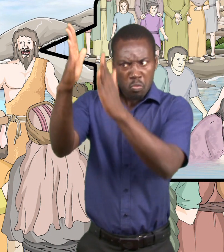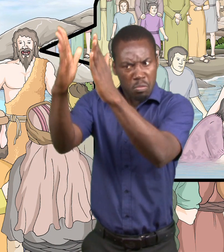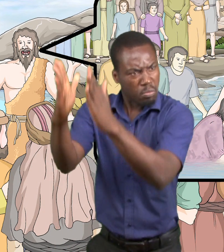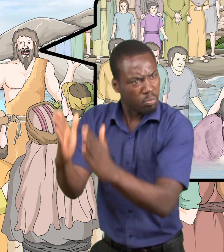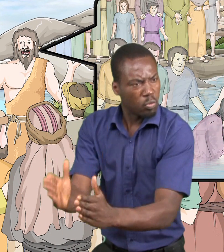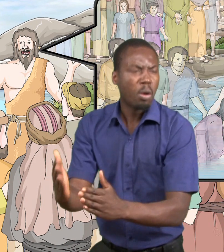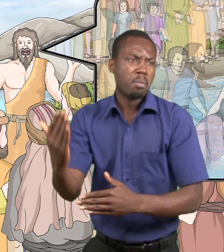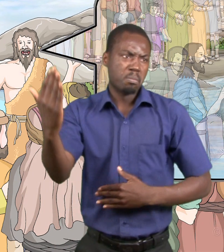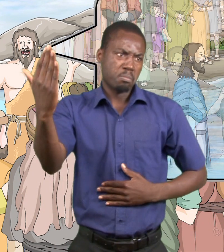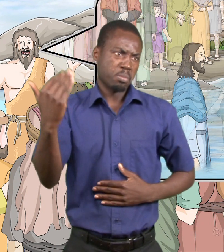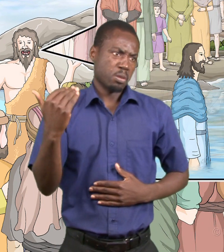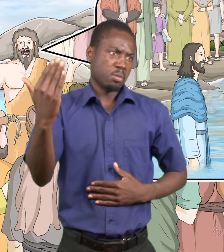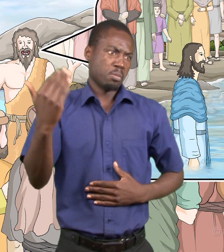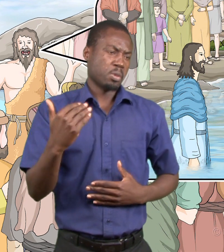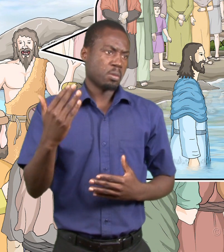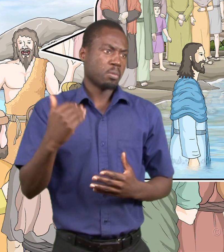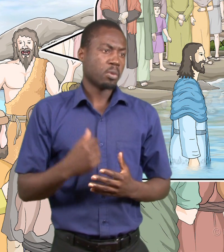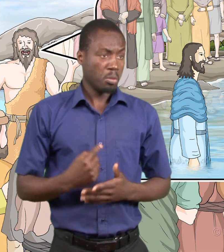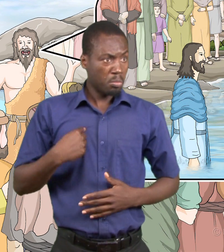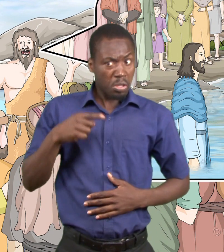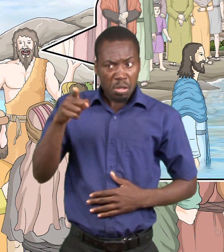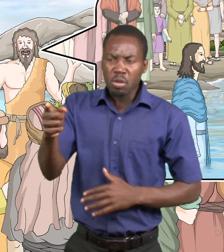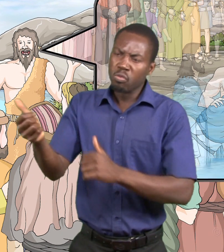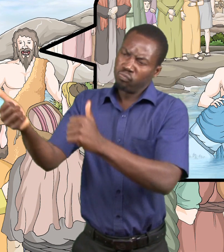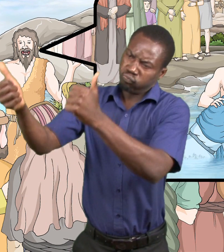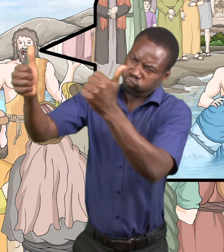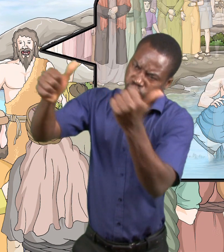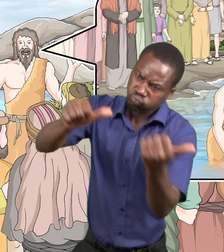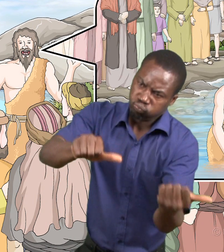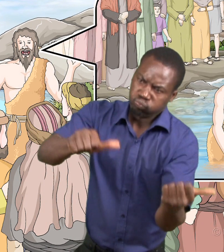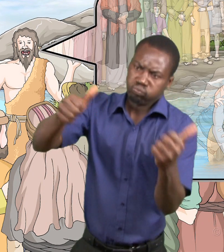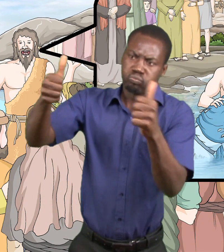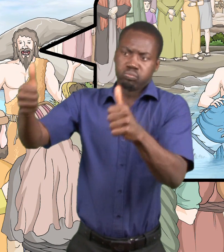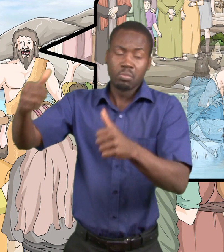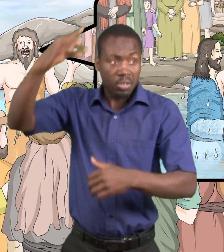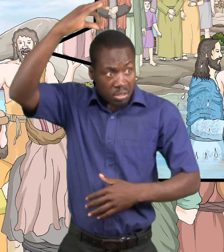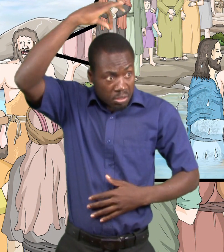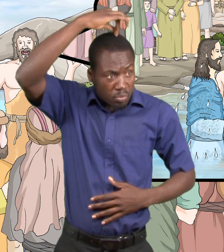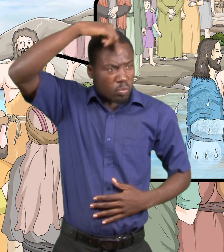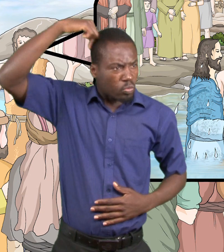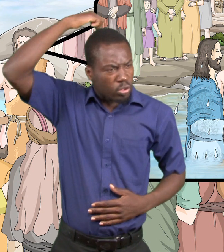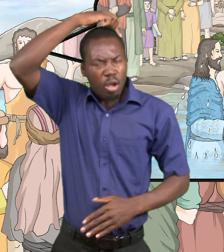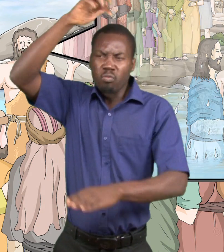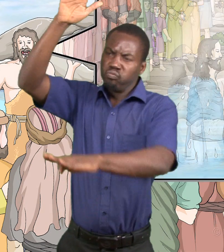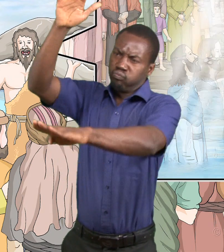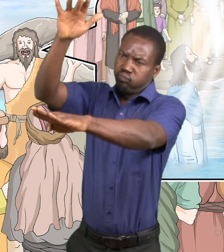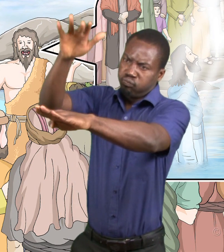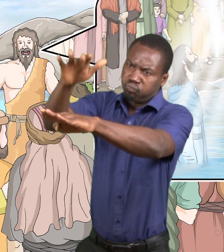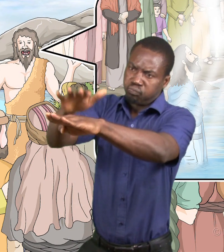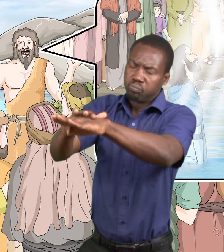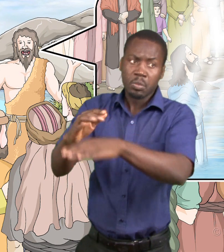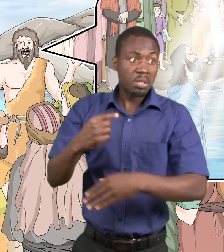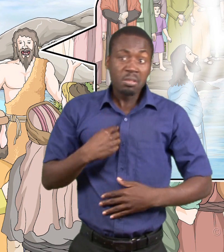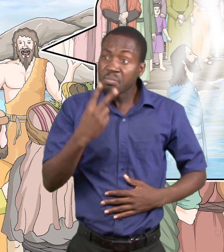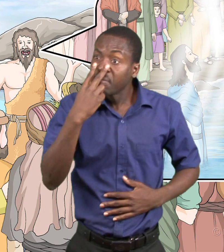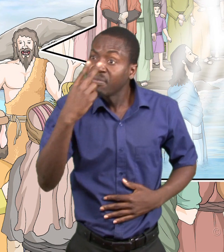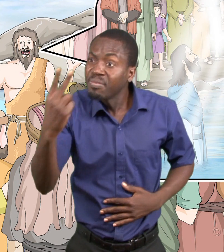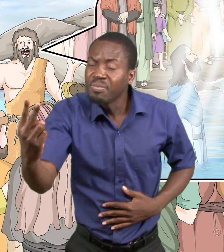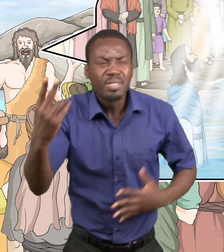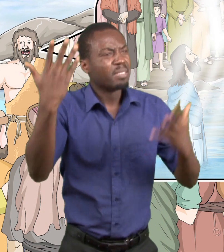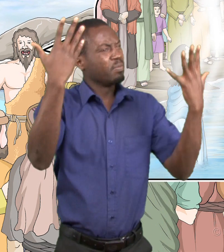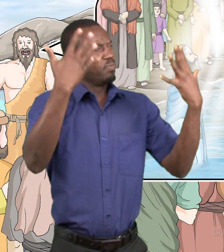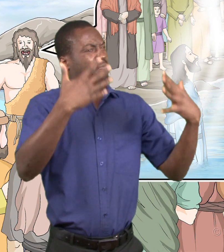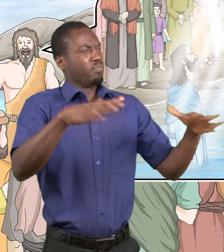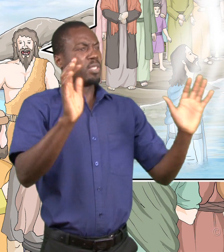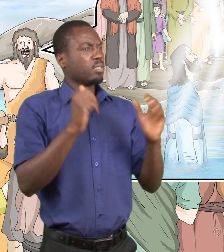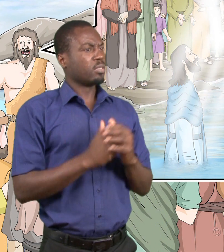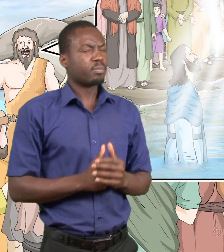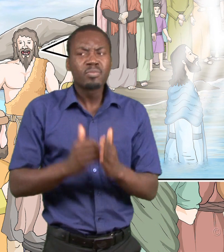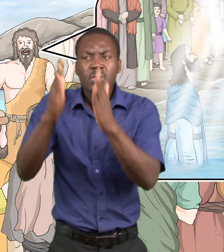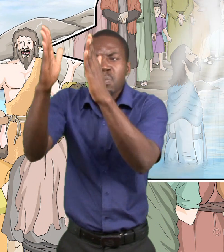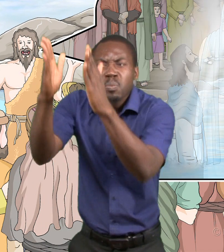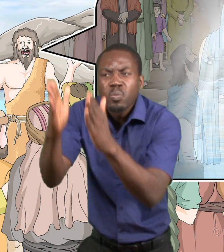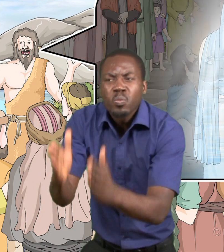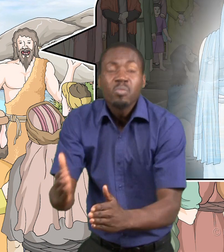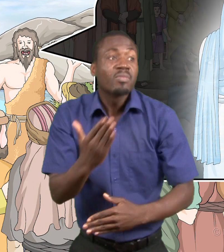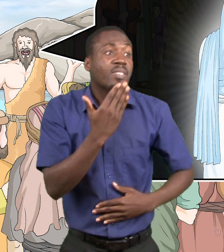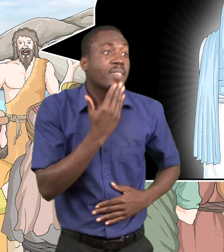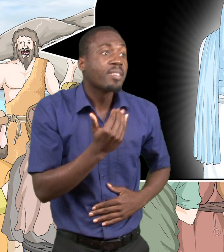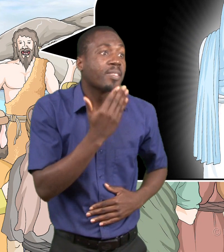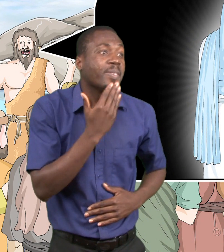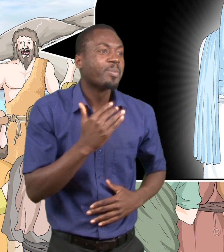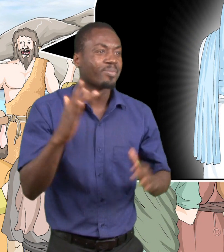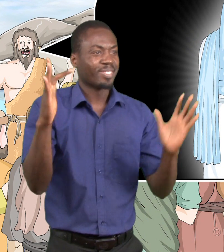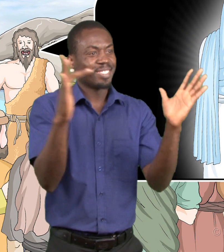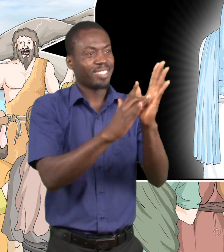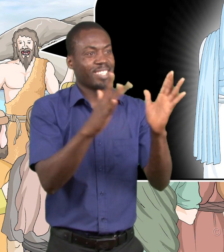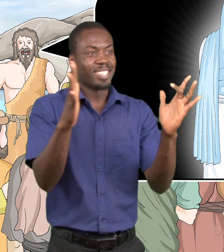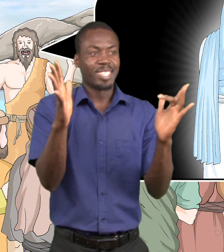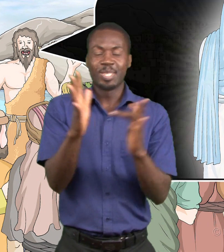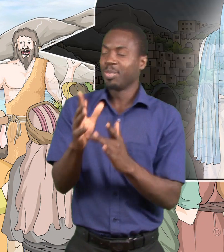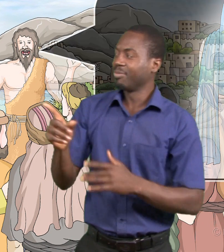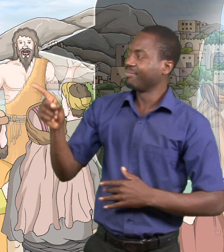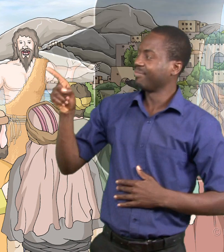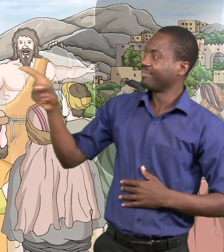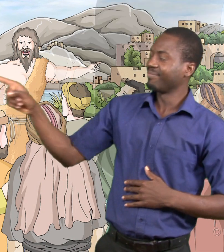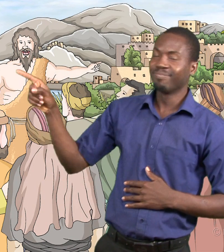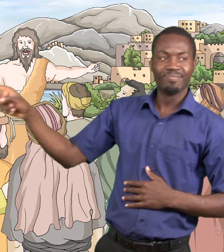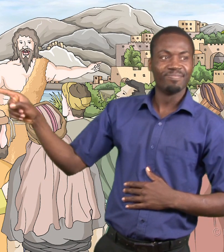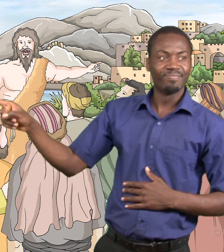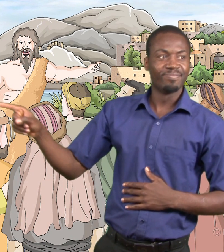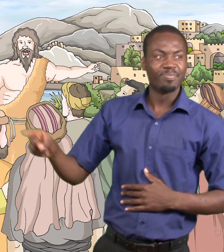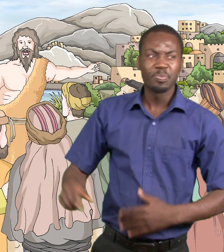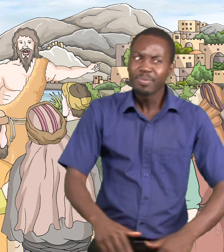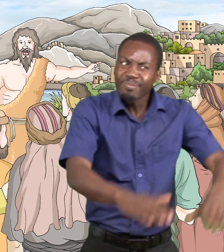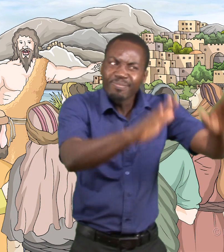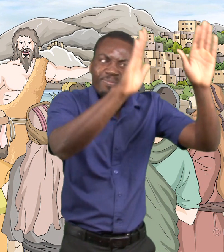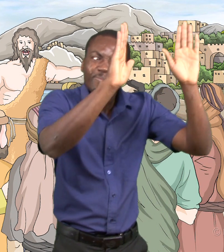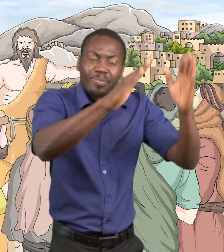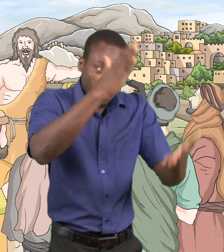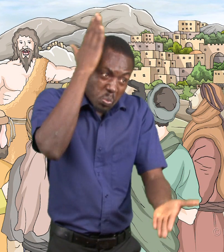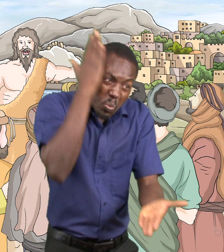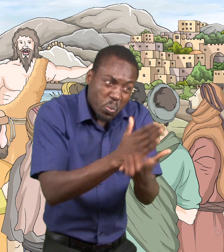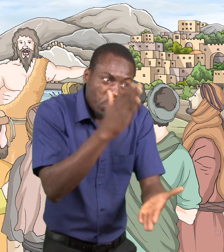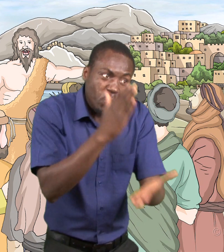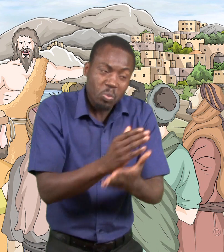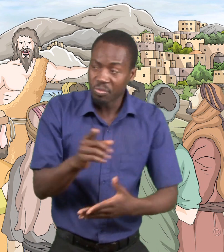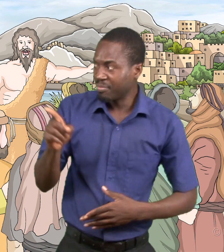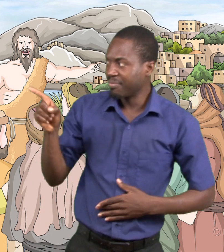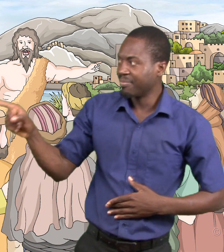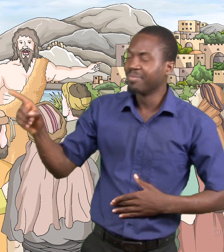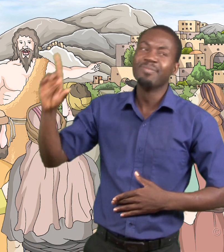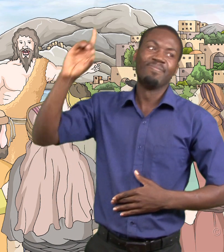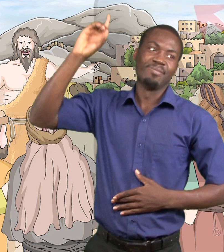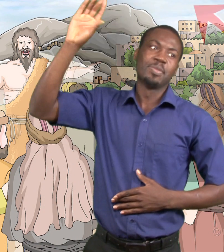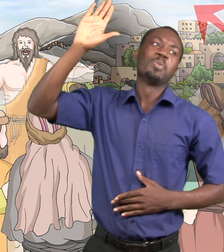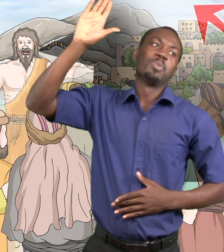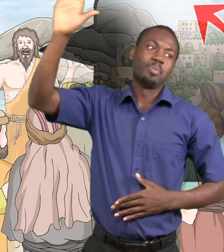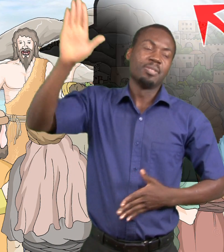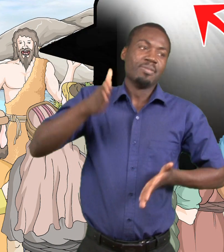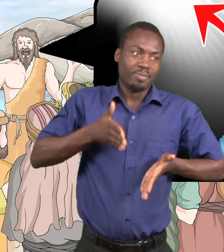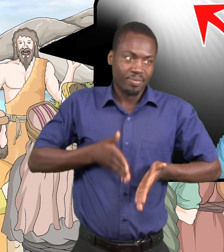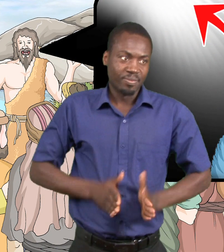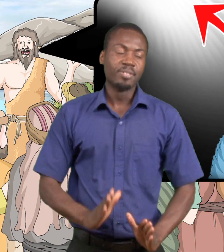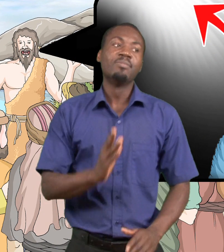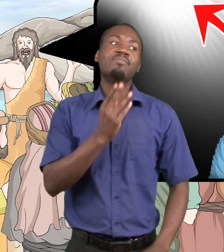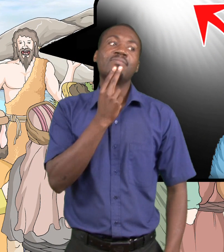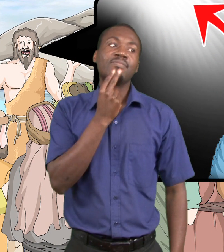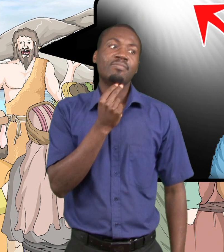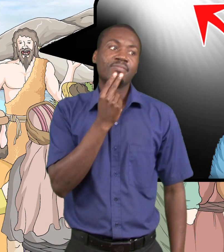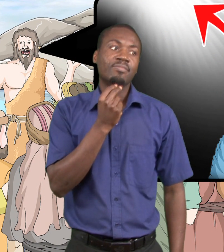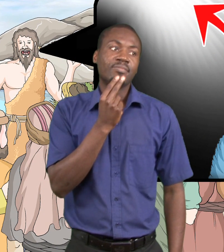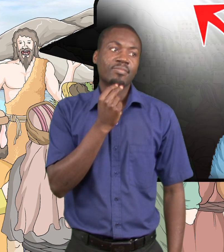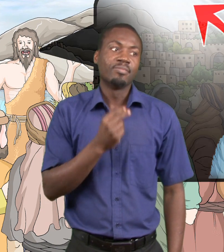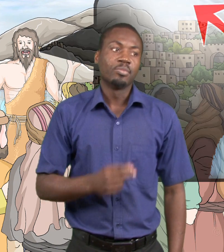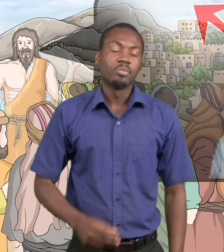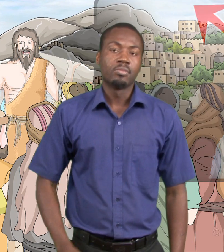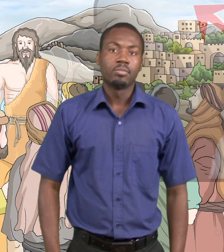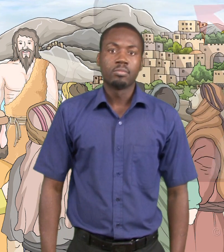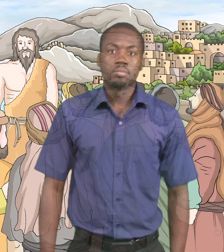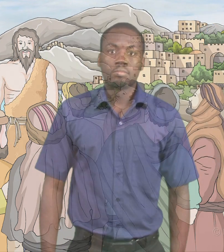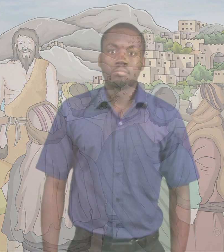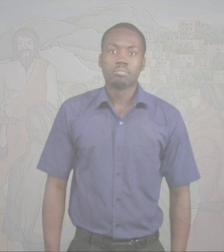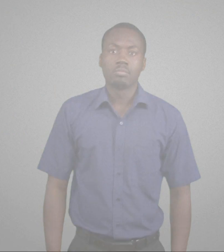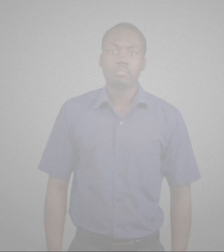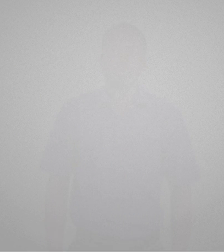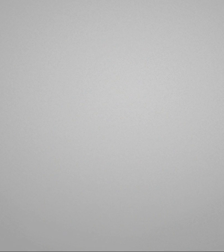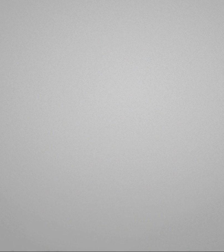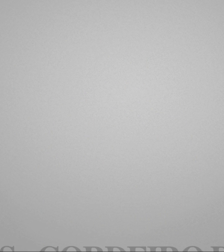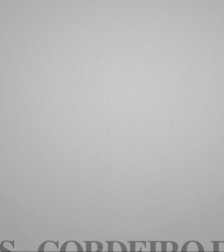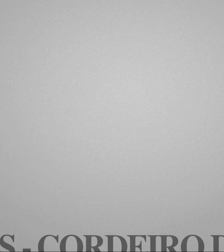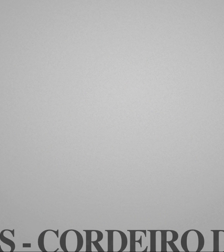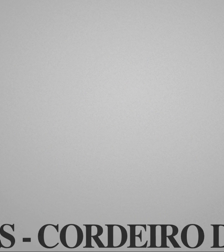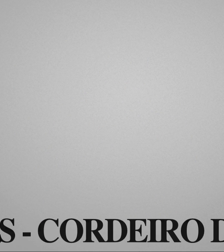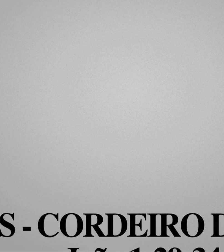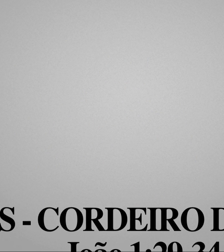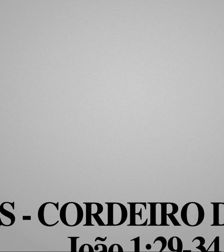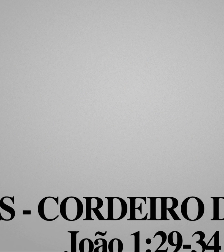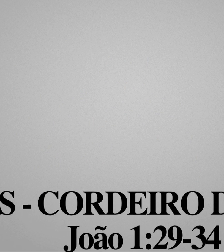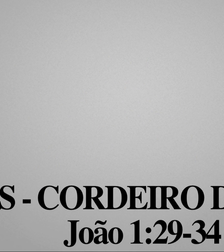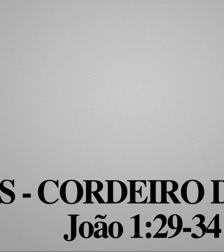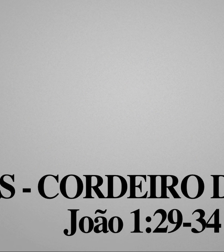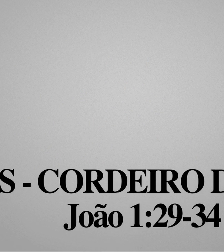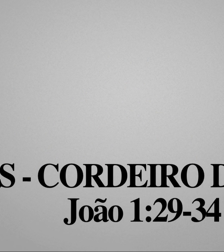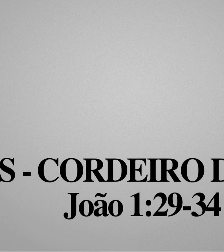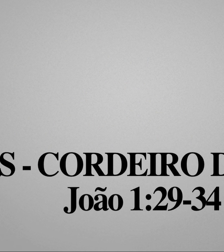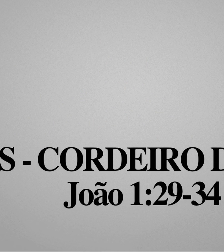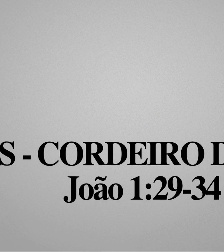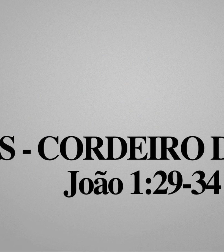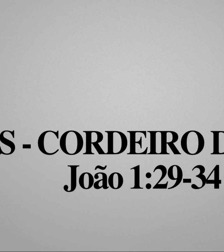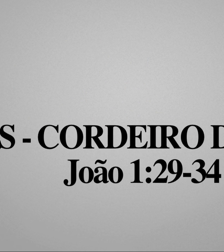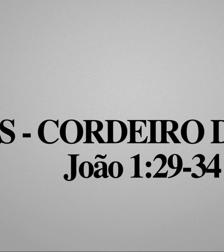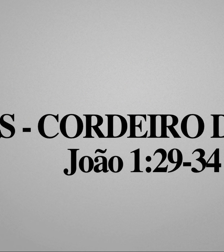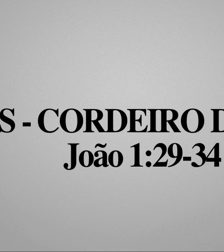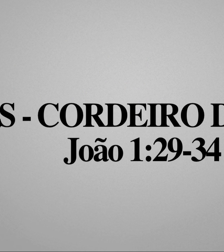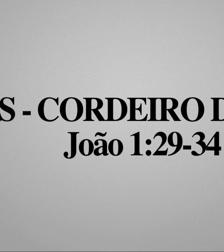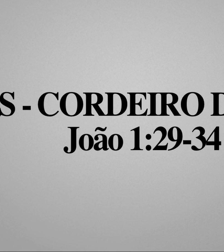Then John testified, “I saw the Spirit descending from heaven like a dove and resting on Him. I myself did not know Him, but the One who sent me to baptize with water told me, ‘The man on whom you see the Spirit descend and rest is He who will baptize with the Holy Spirit.’ I have seen and testified that this is the Son of God.”